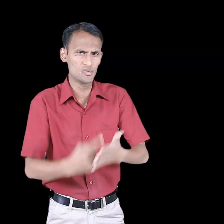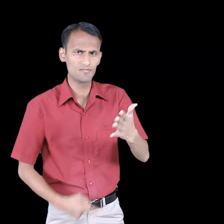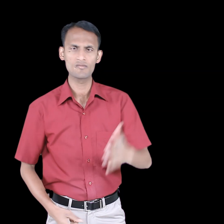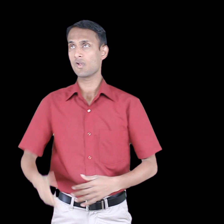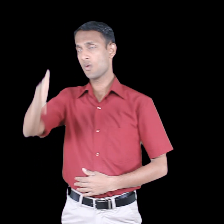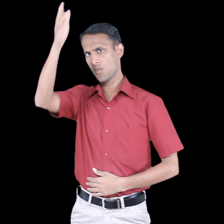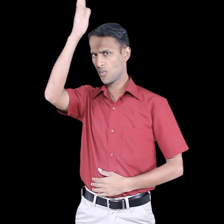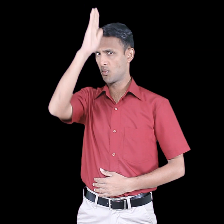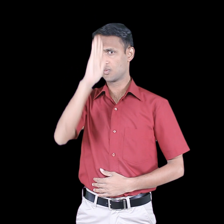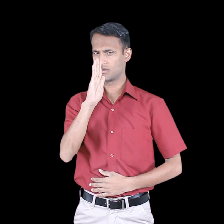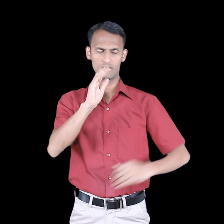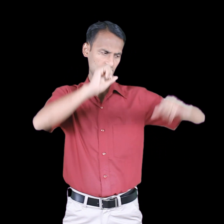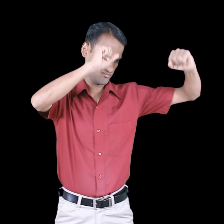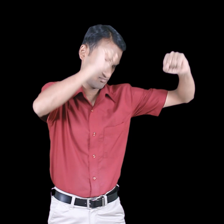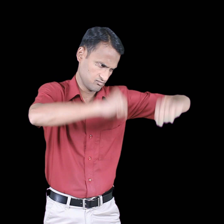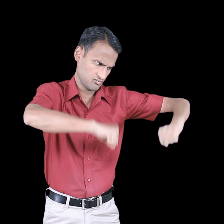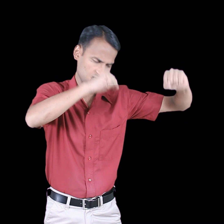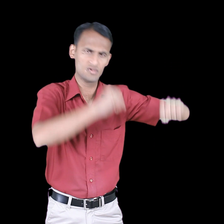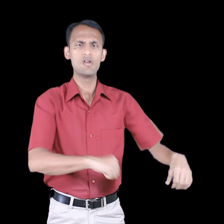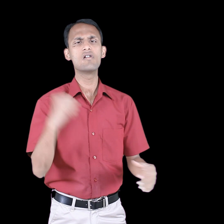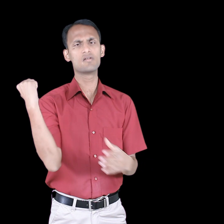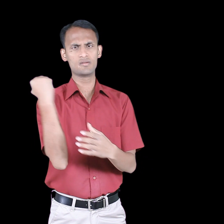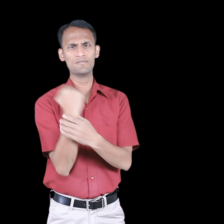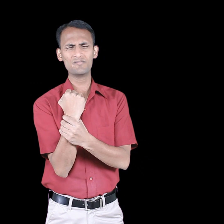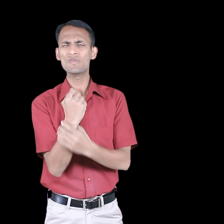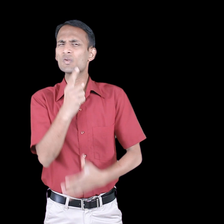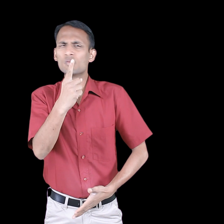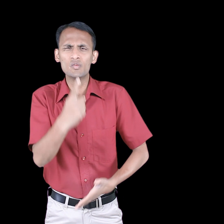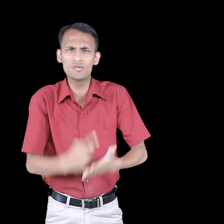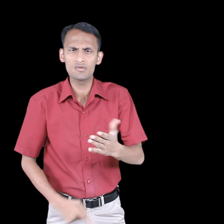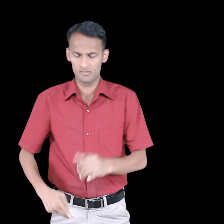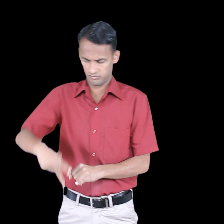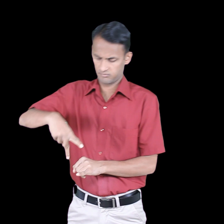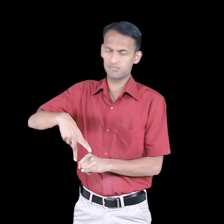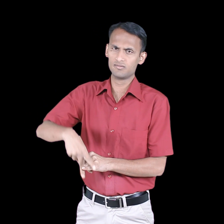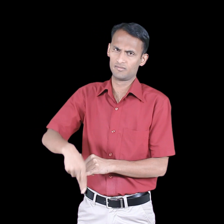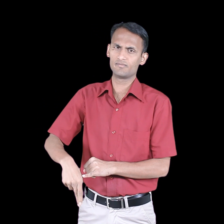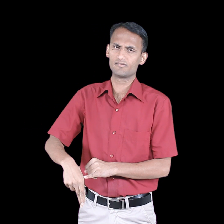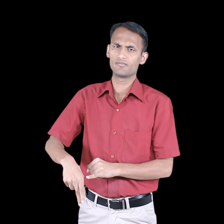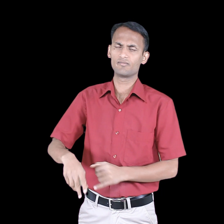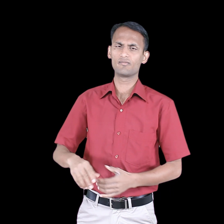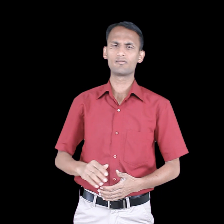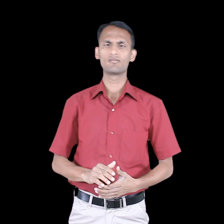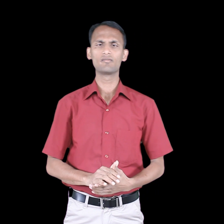God's covenant with Abraham - circumcision